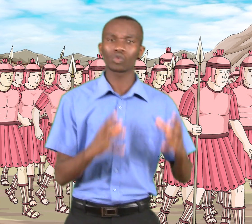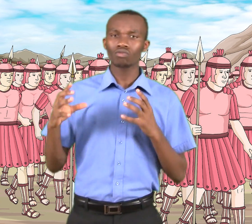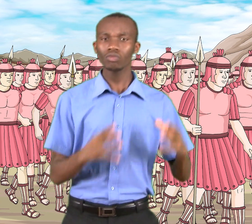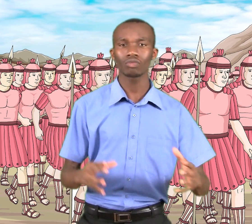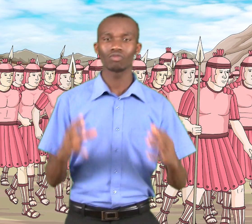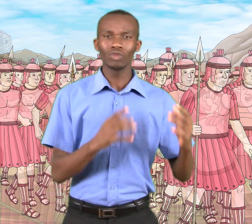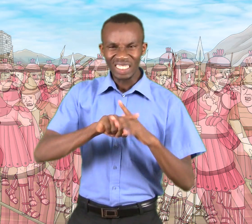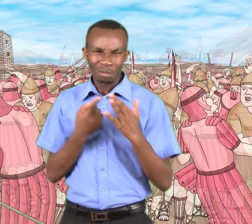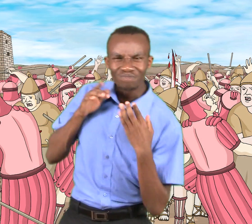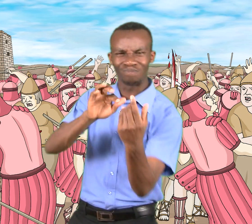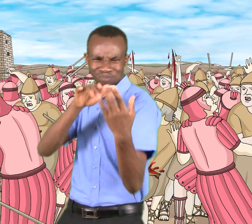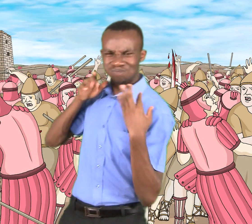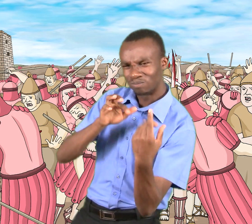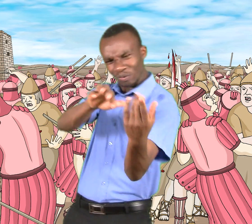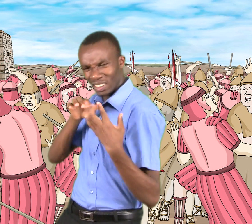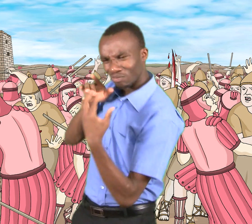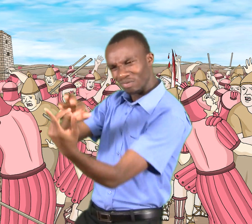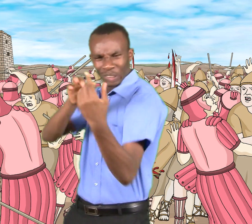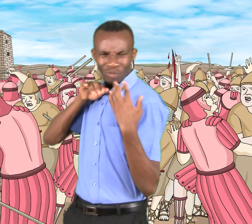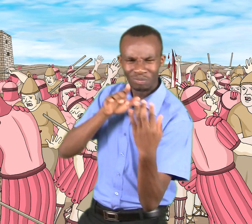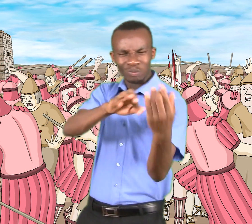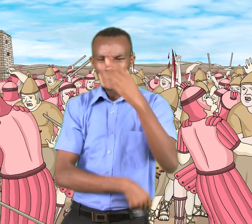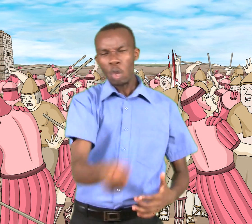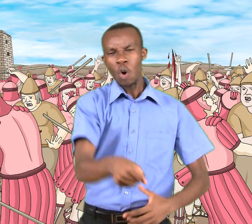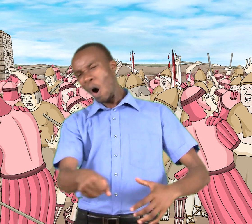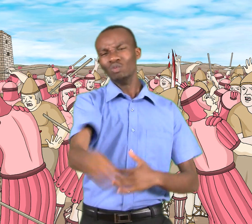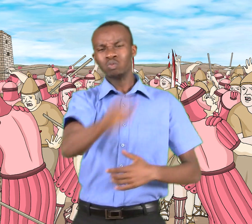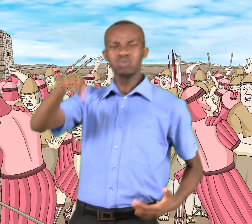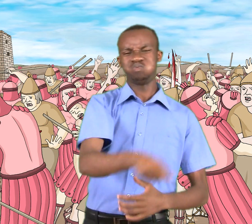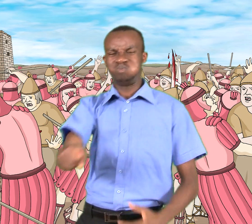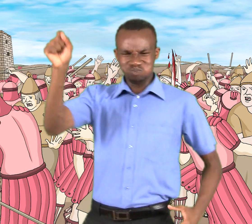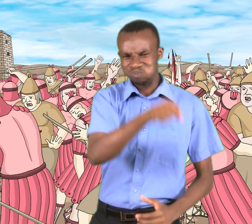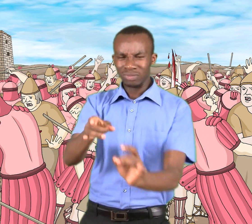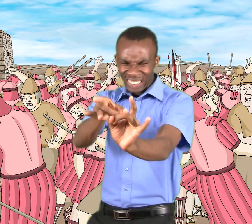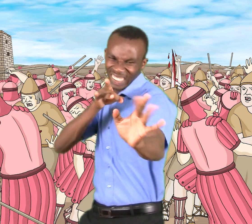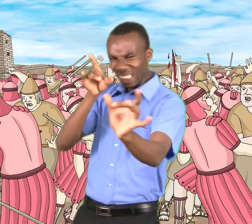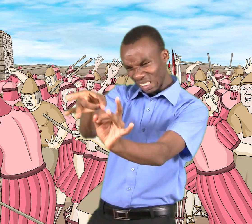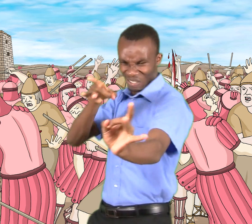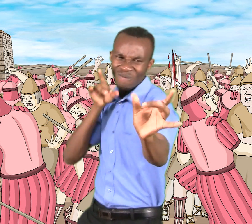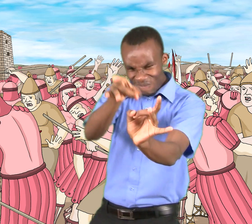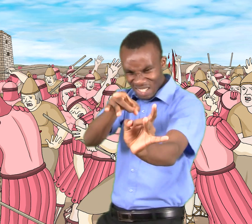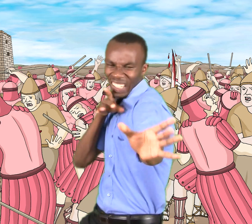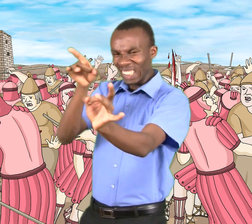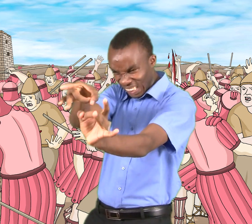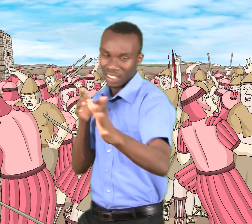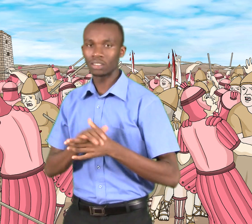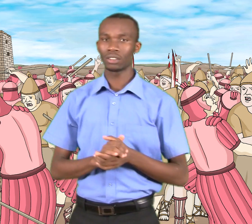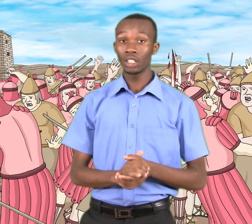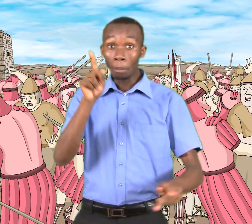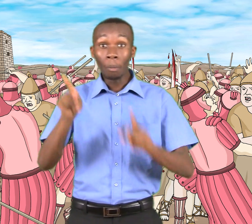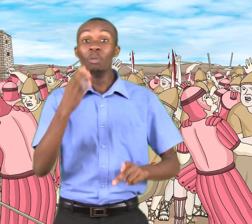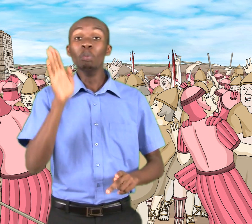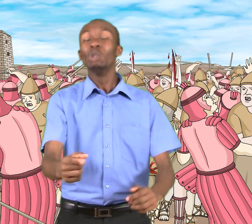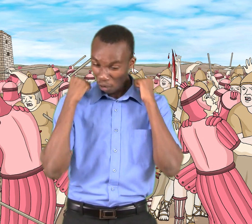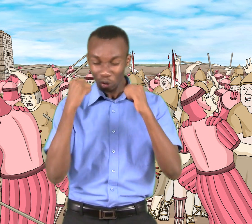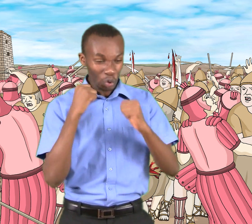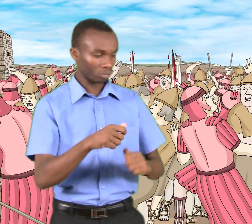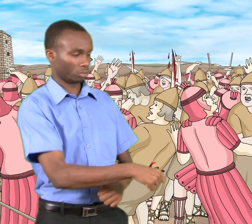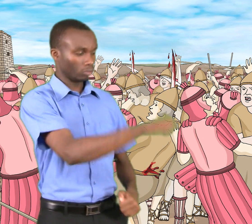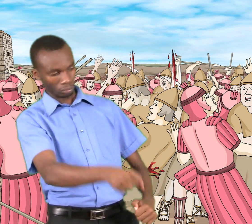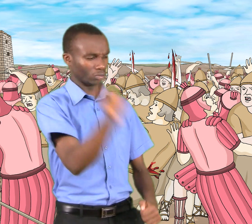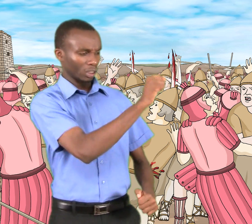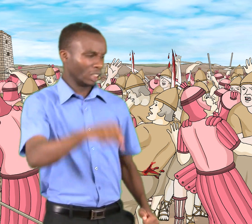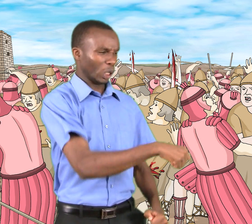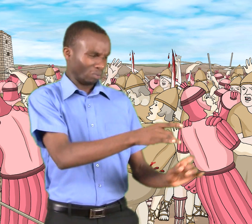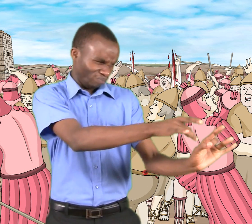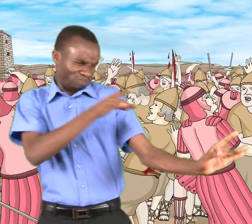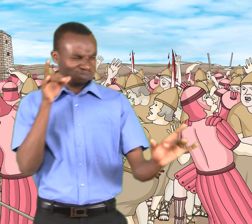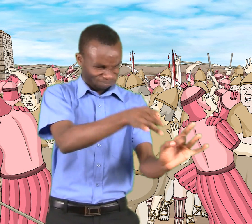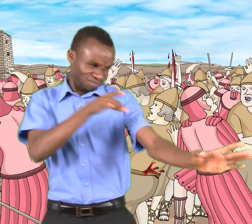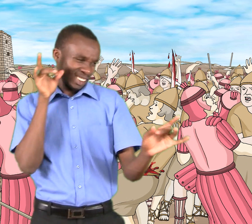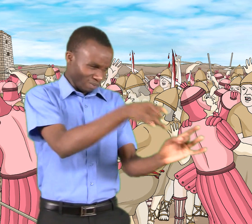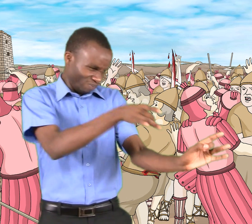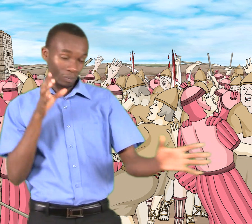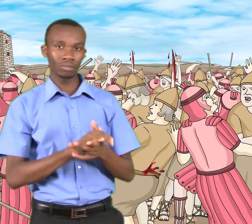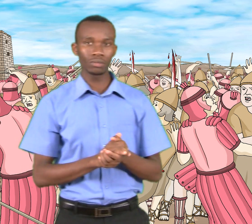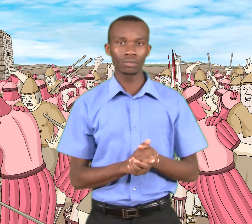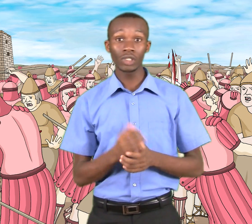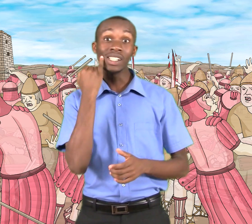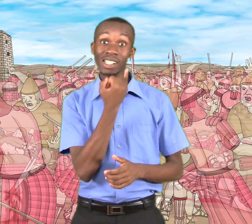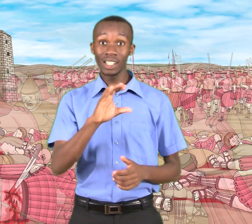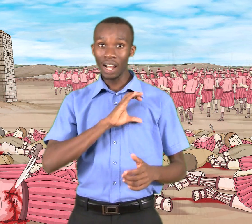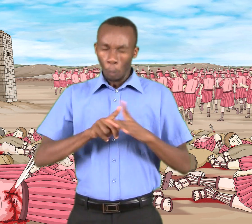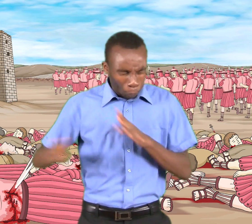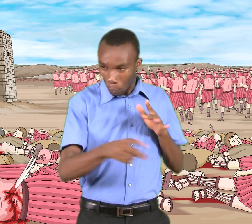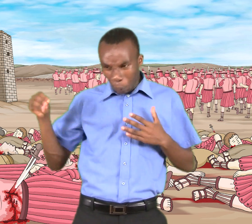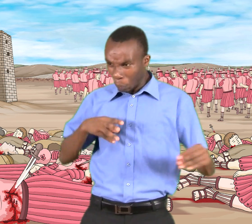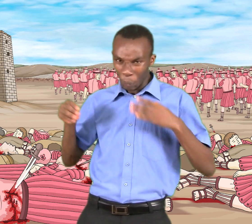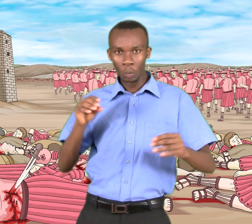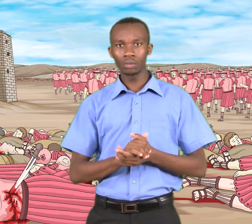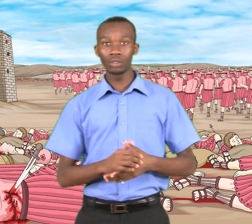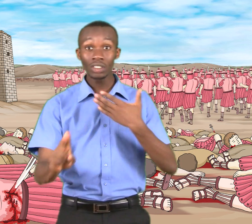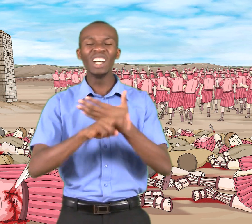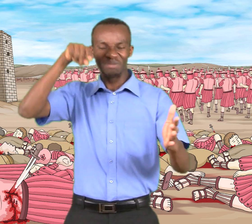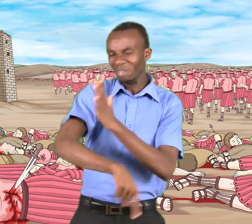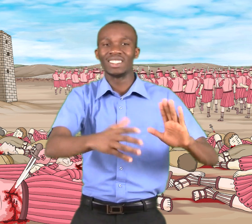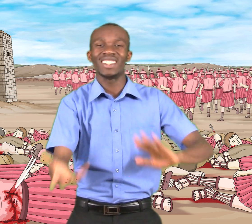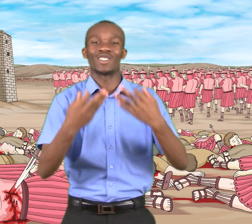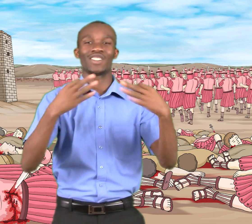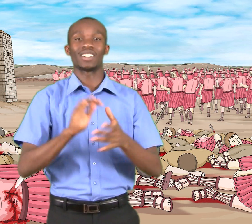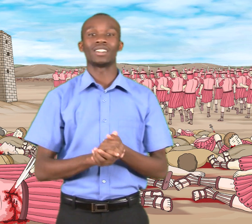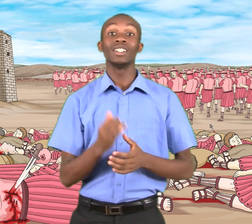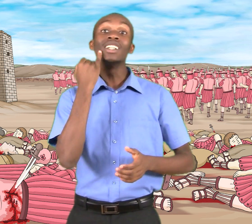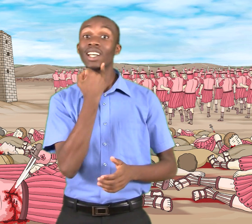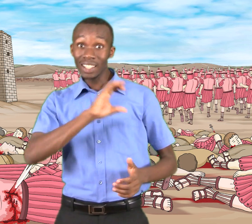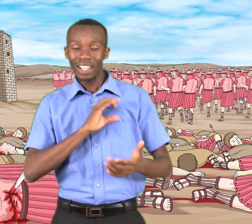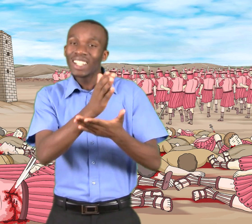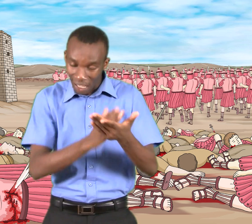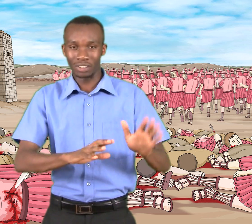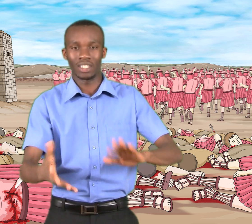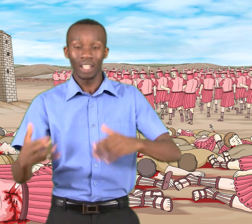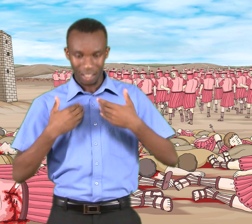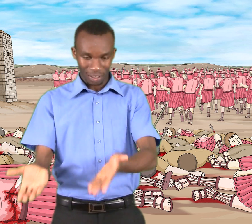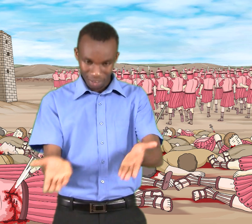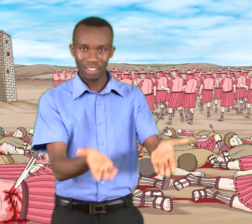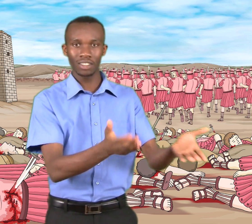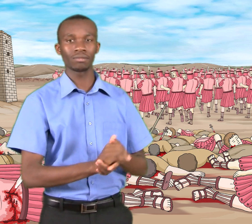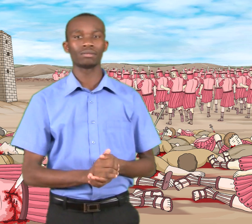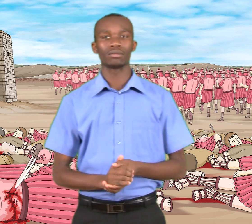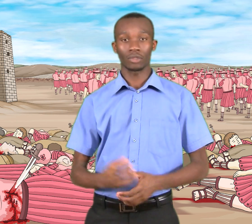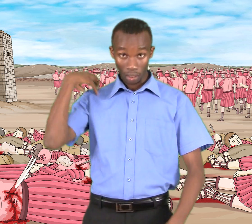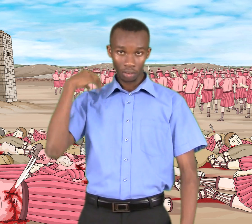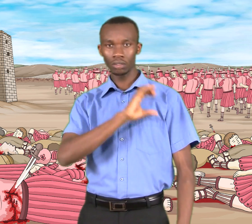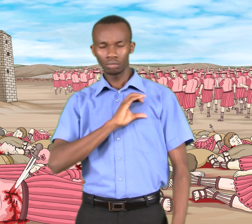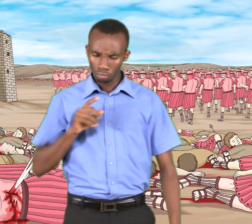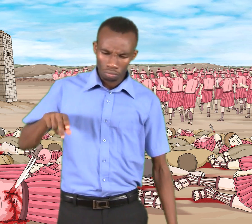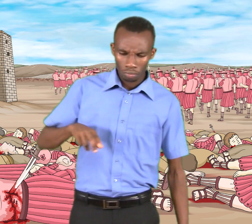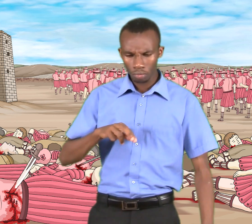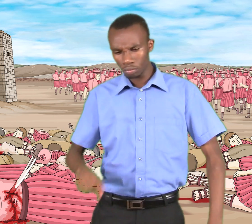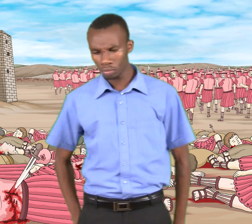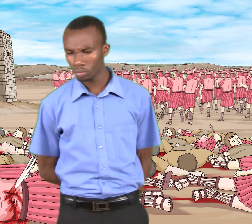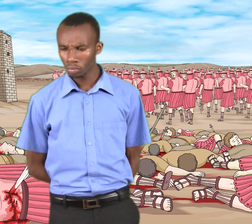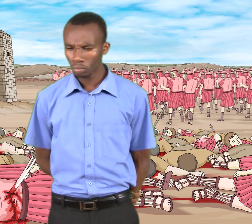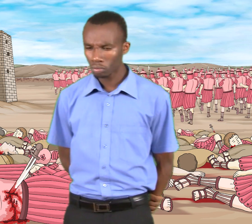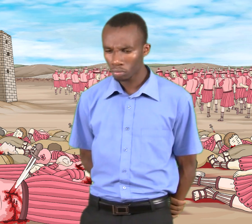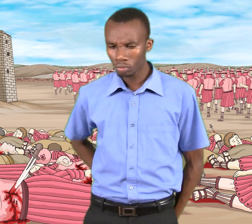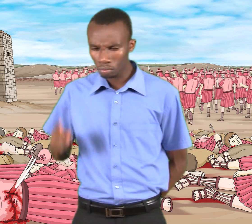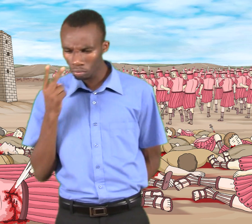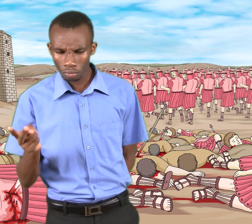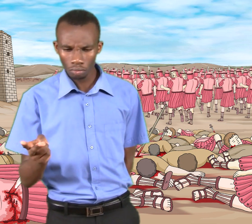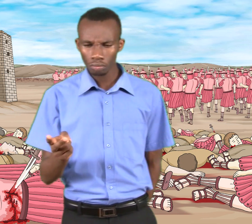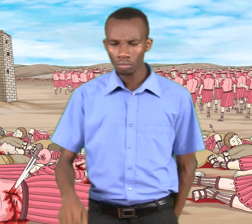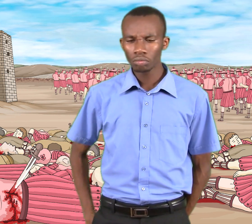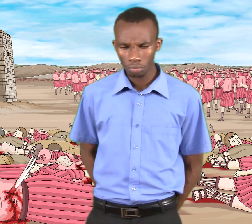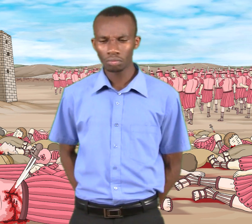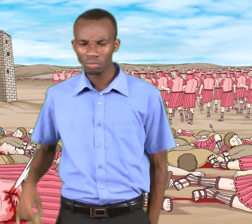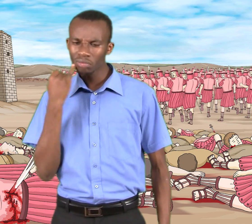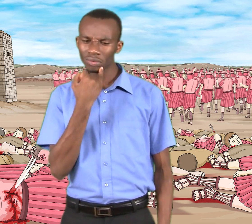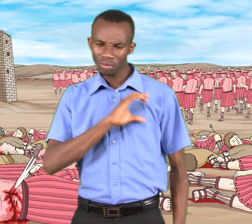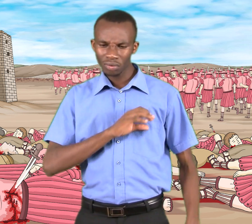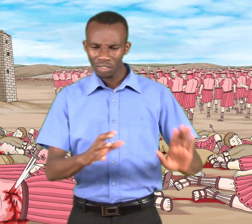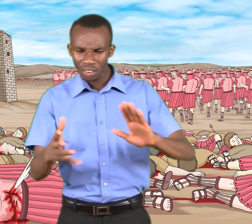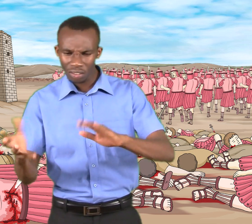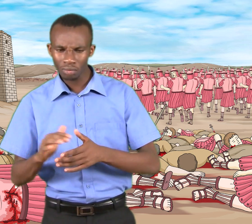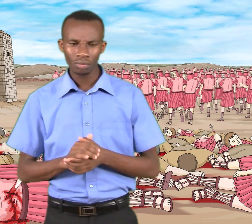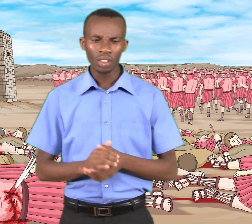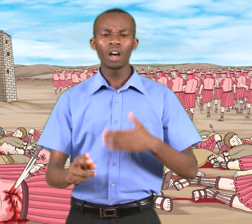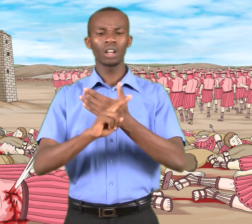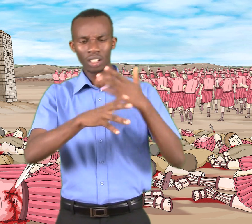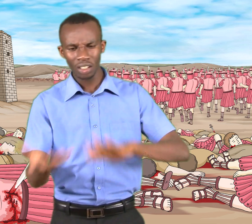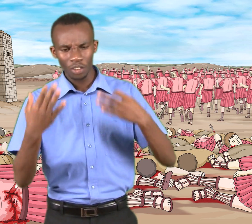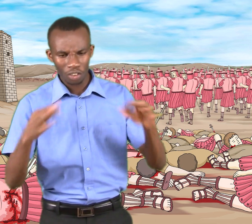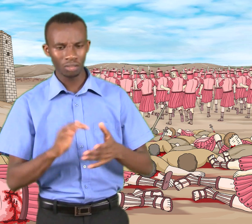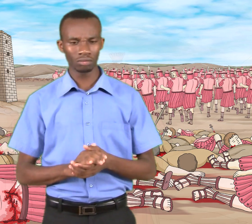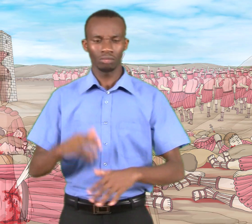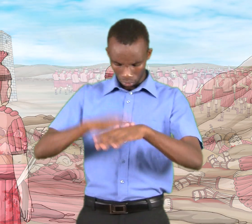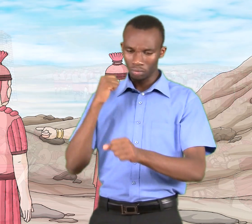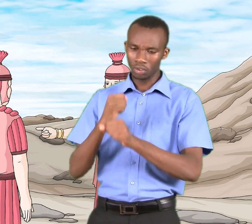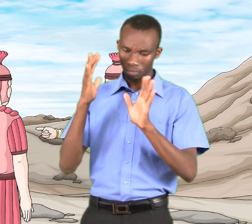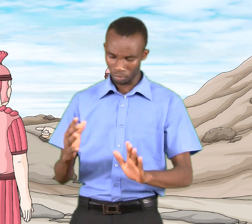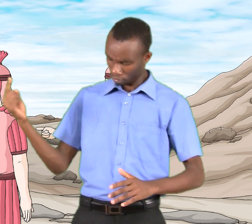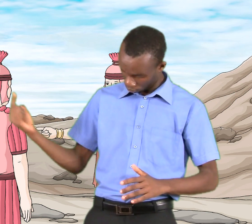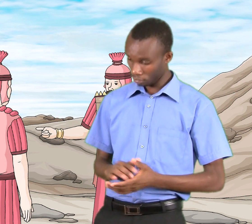And when the men of the city came out and fought against Joab, some of David’s servants fell, and Uriah the Hittite also died.